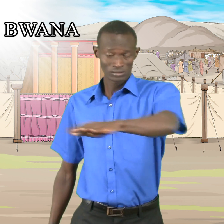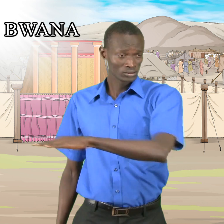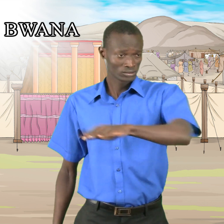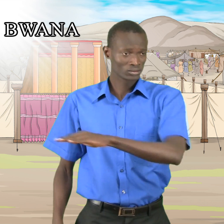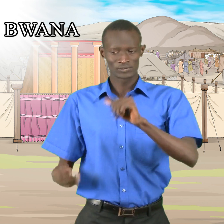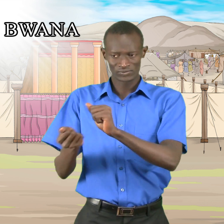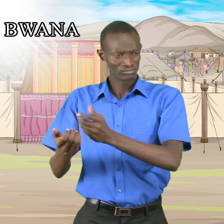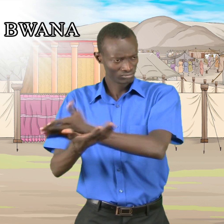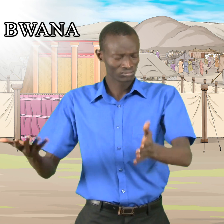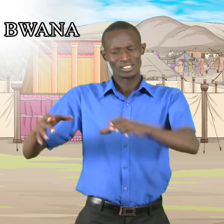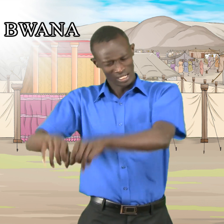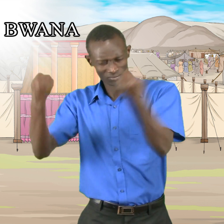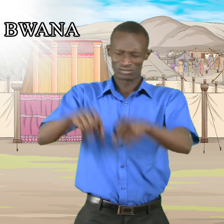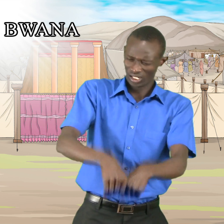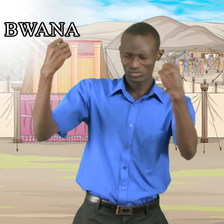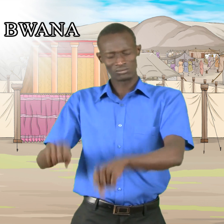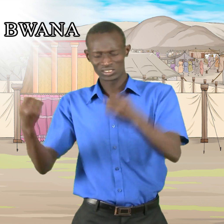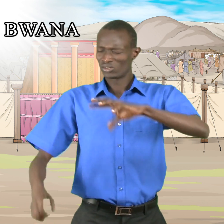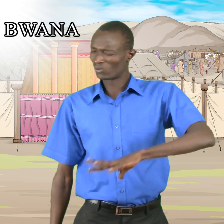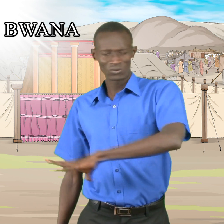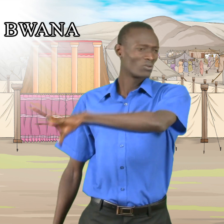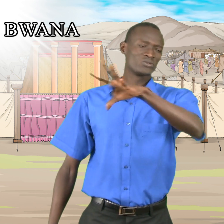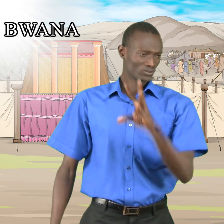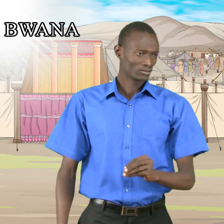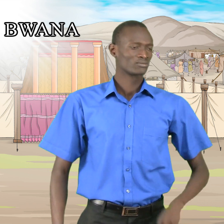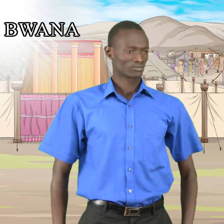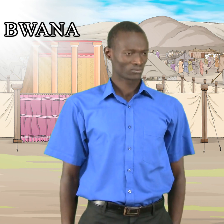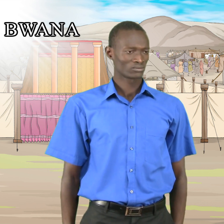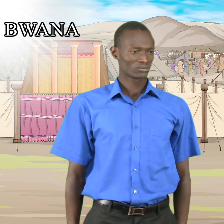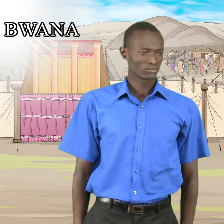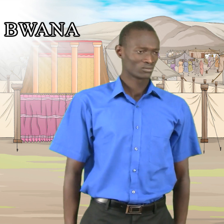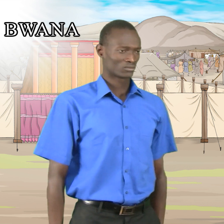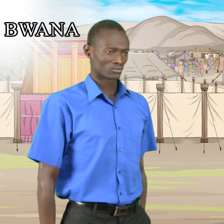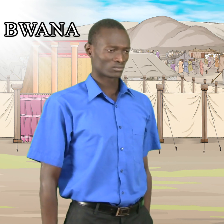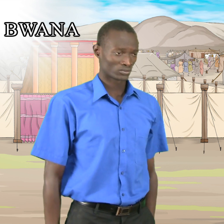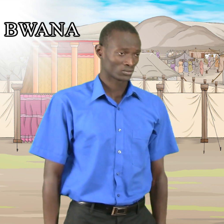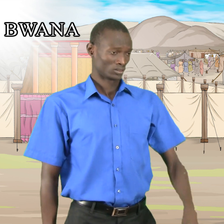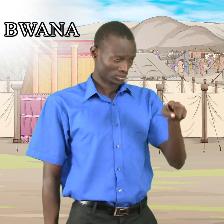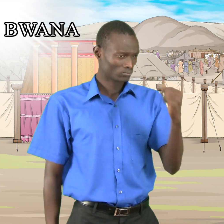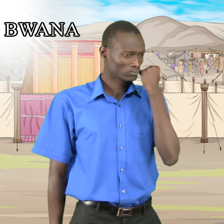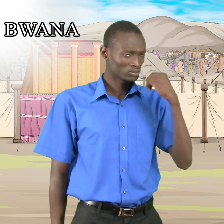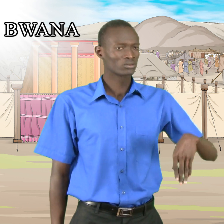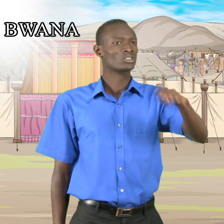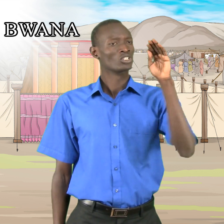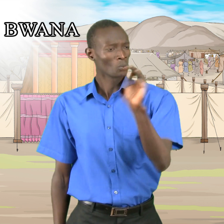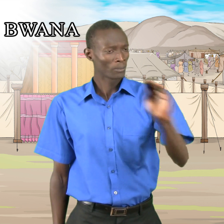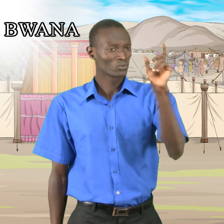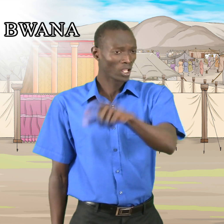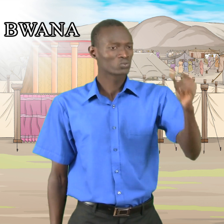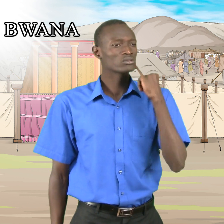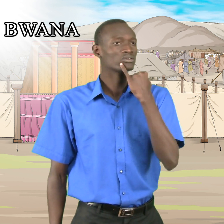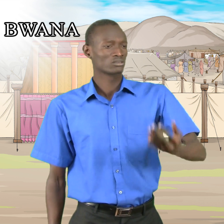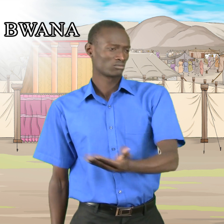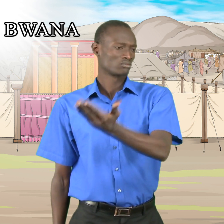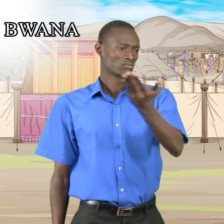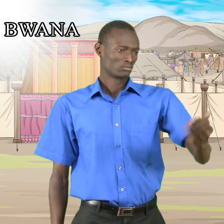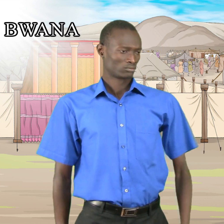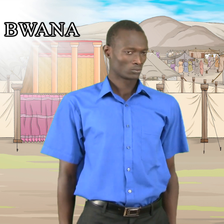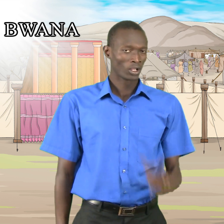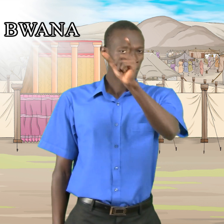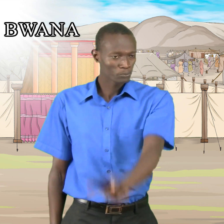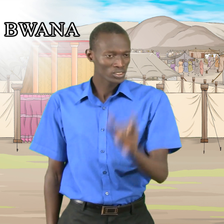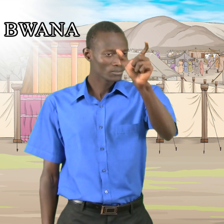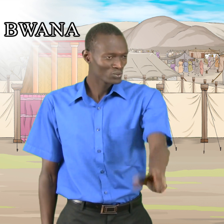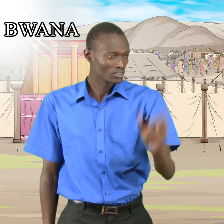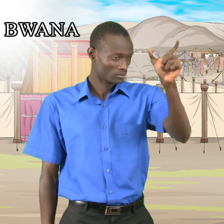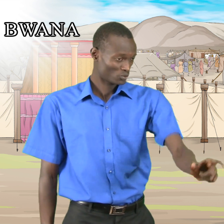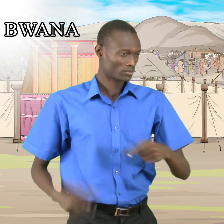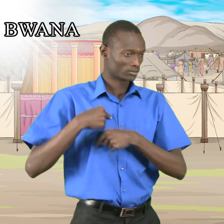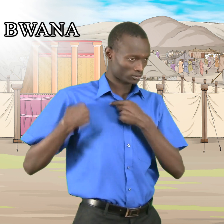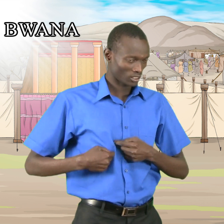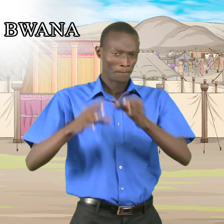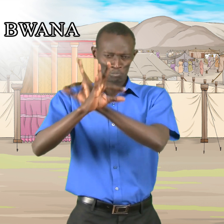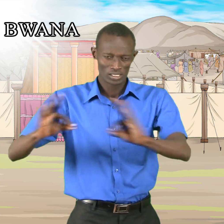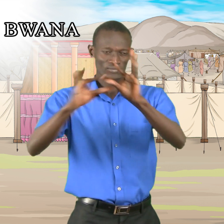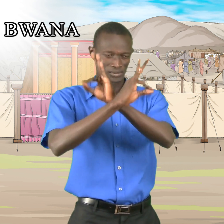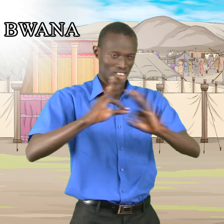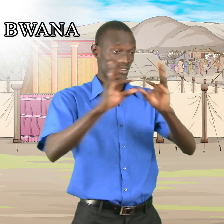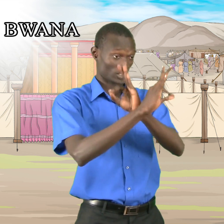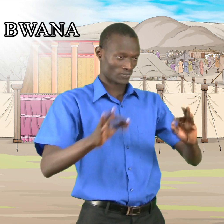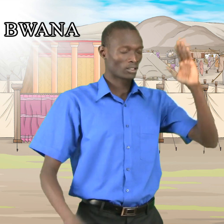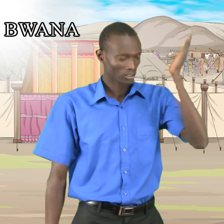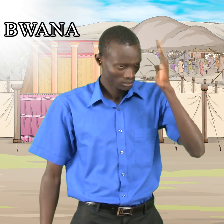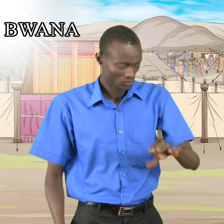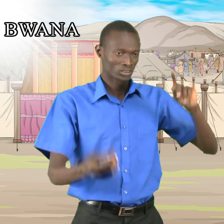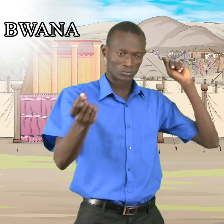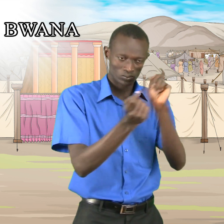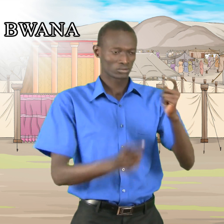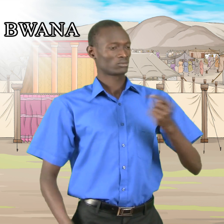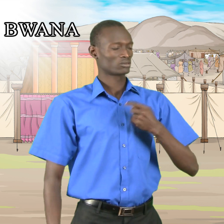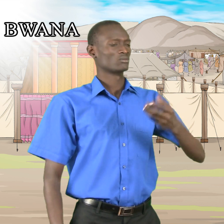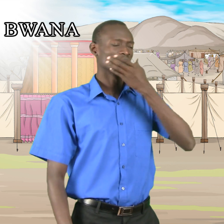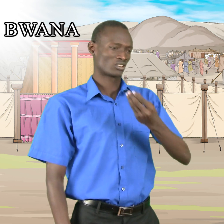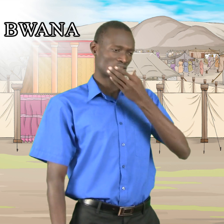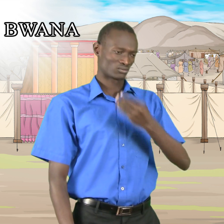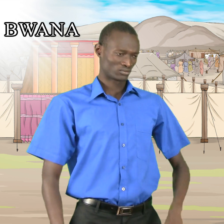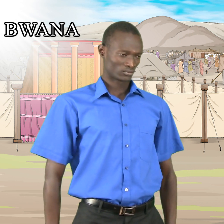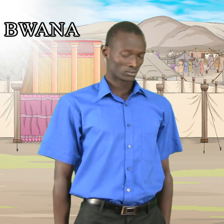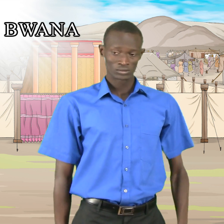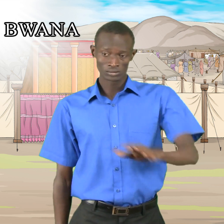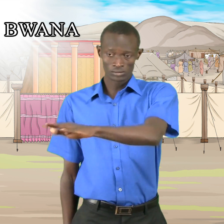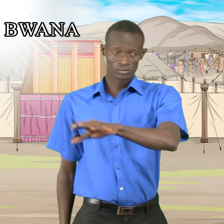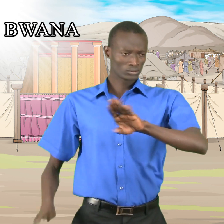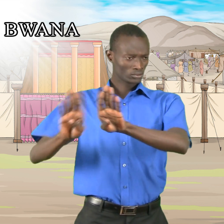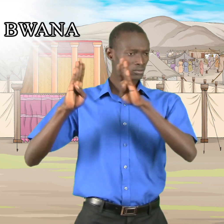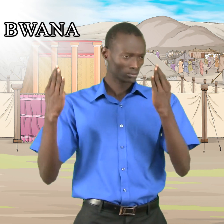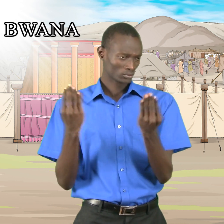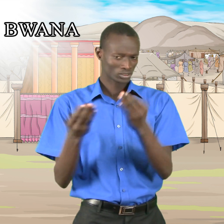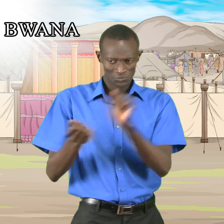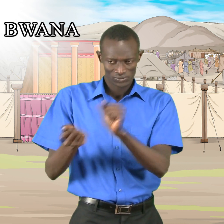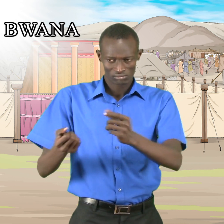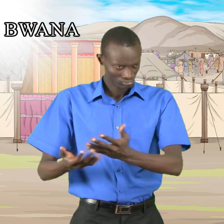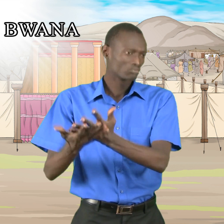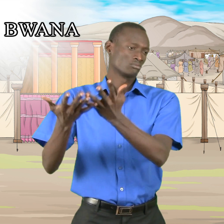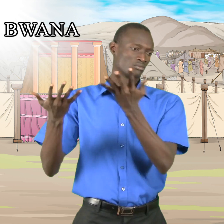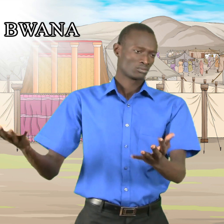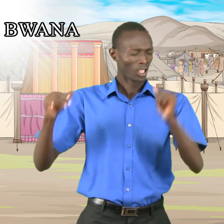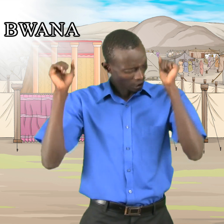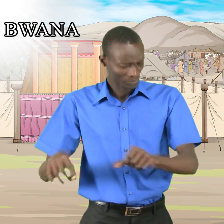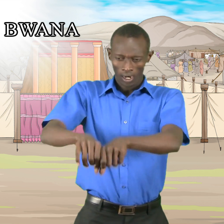I will no longer be with you unless you remove from among you whatever is devoted to destruction.